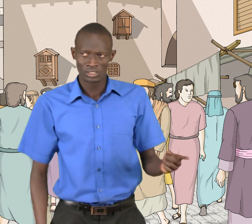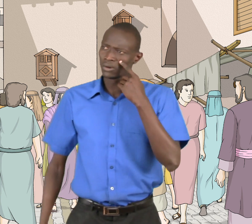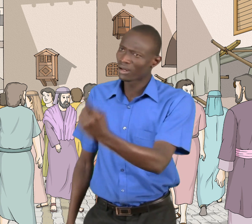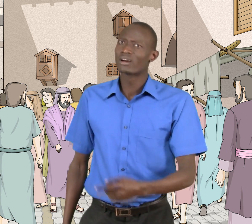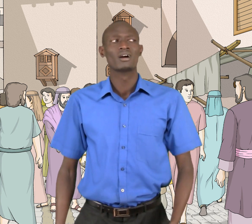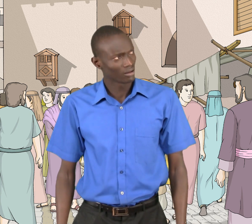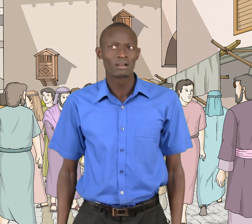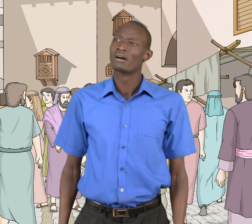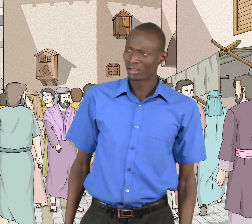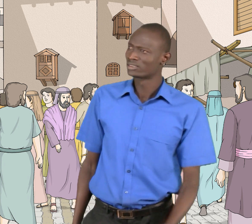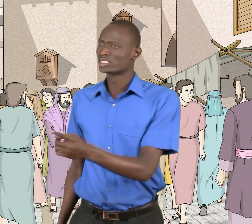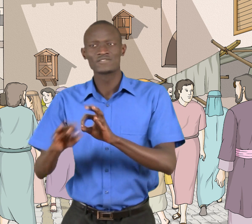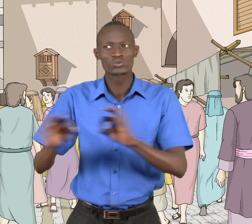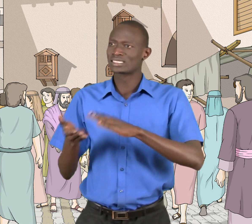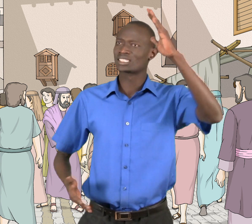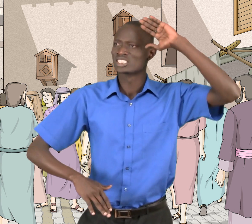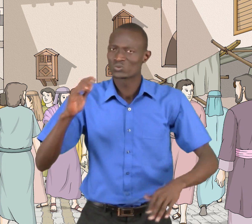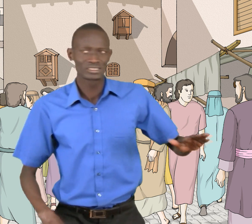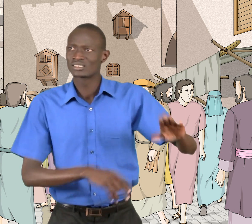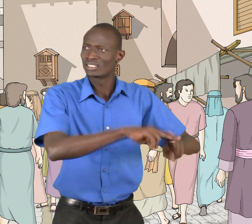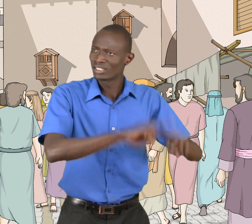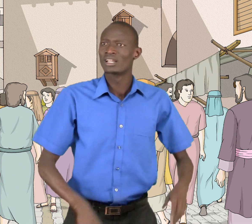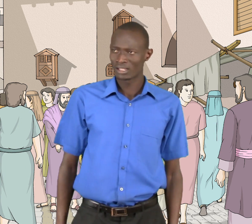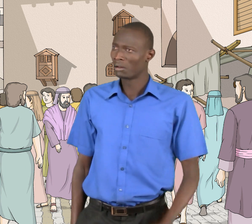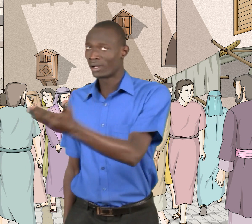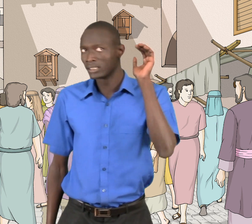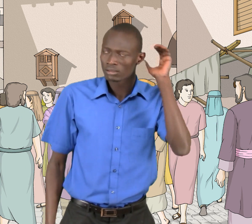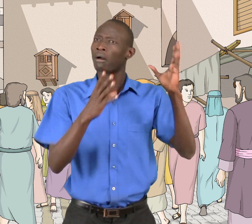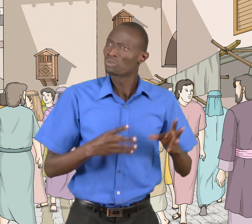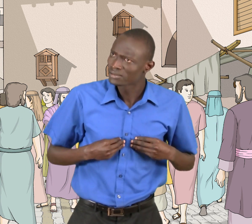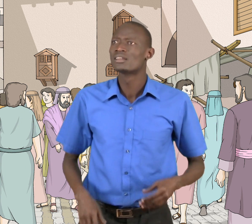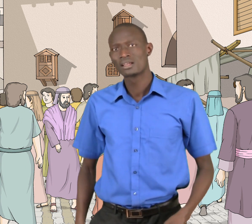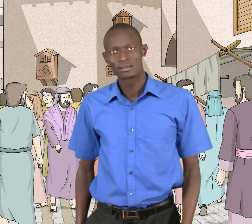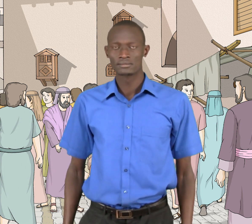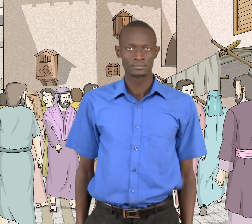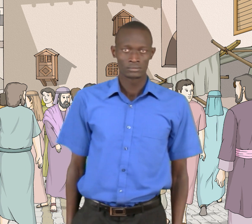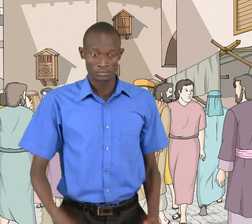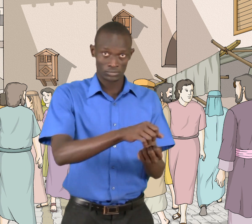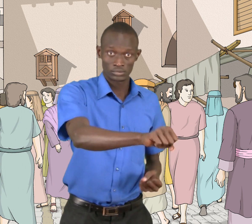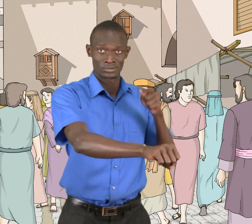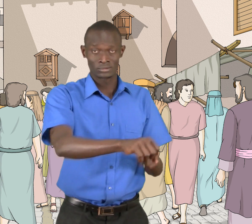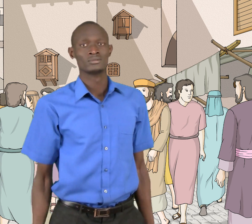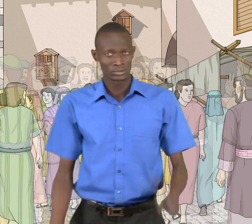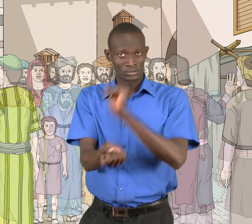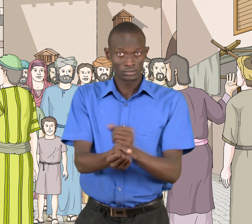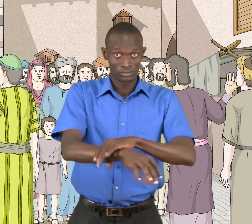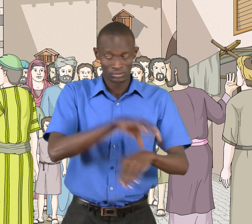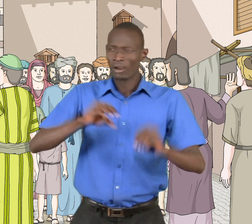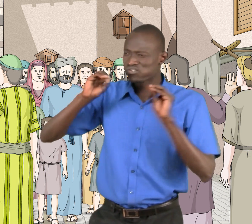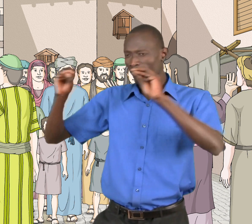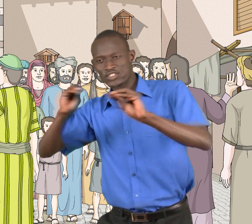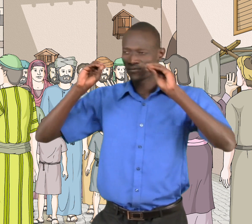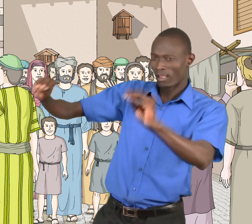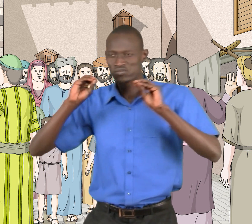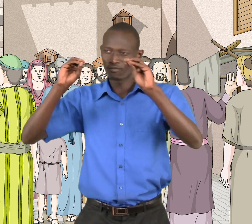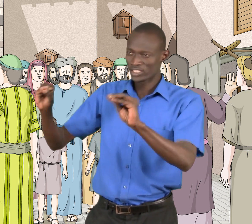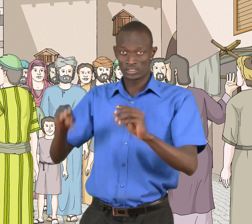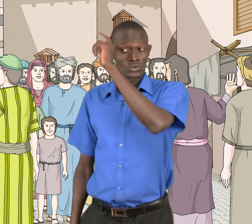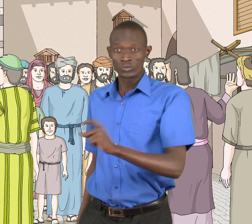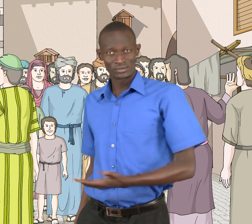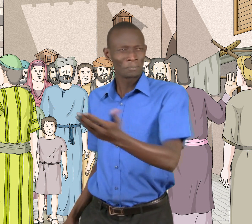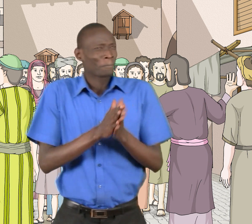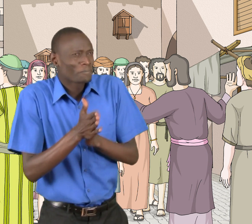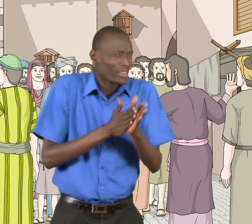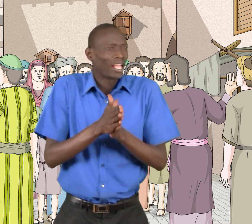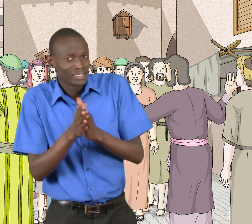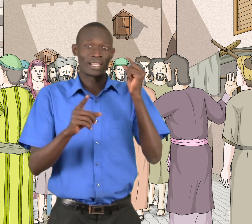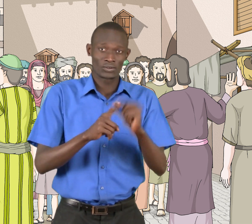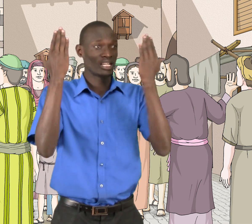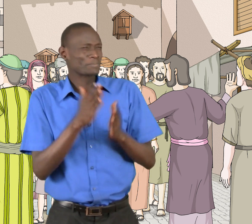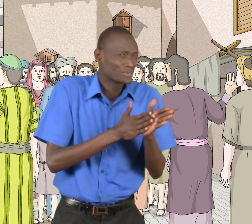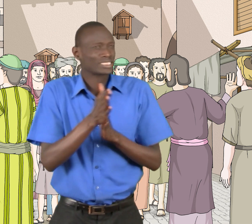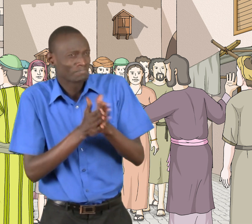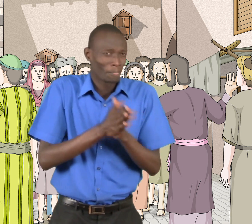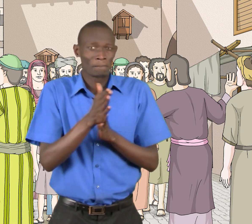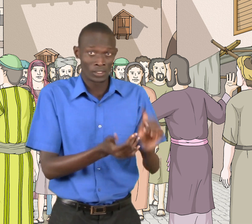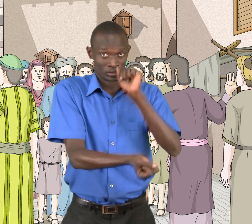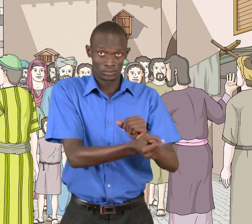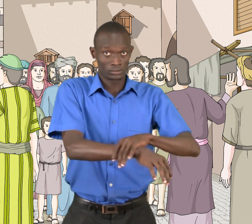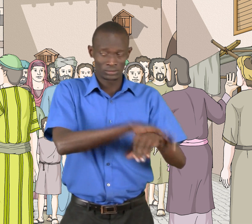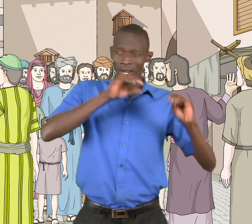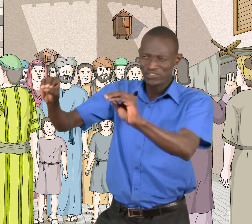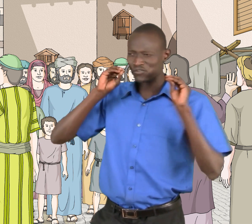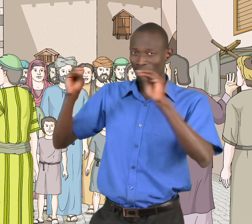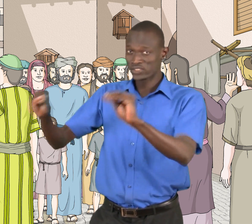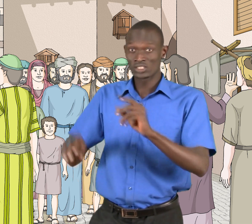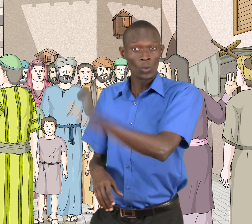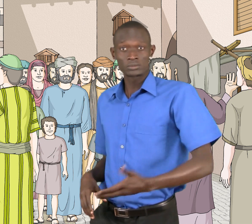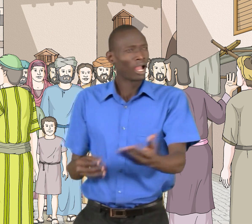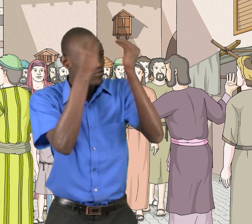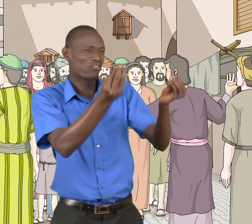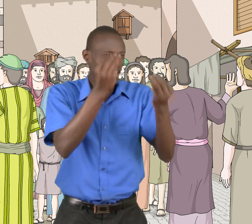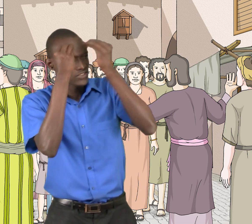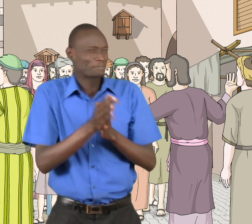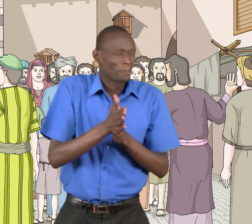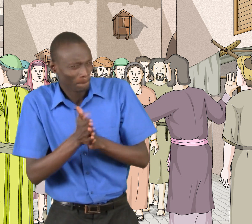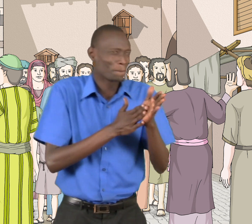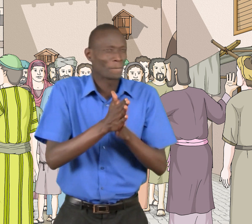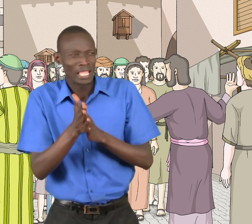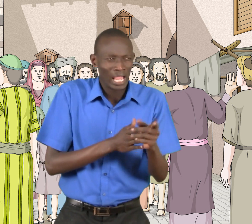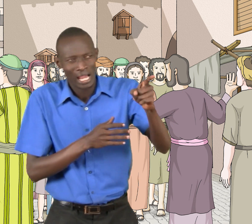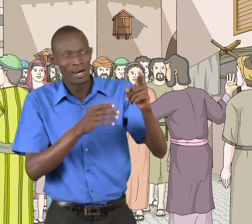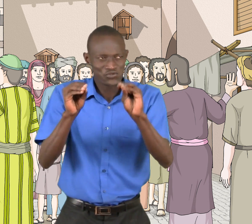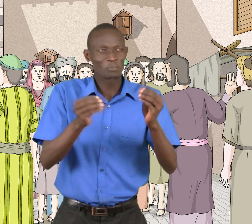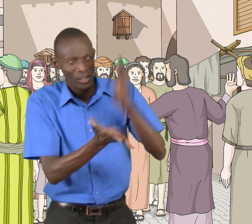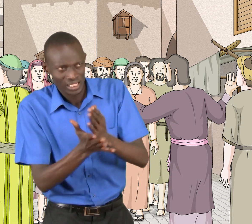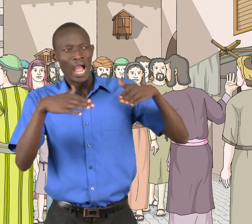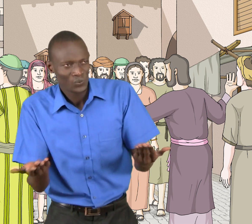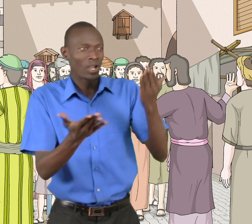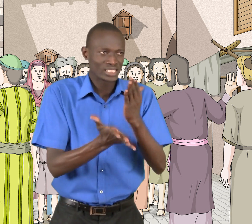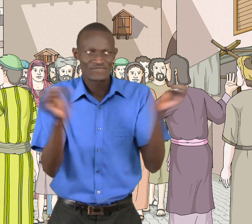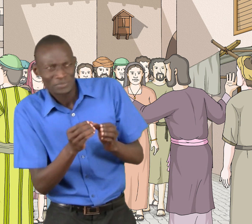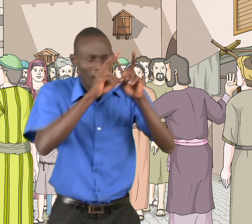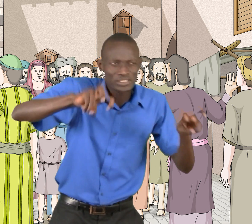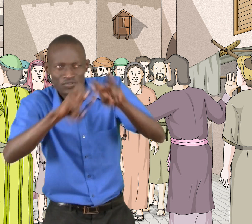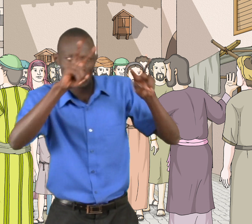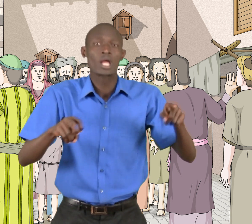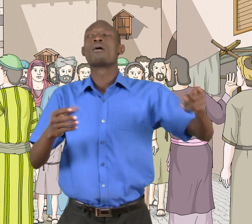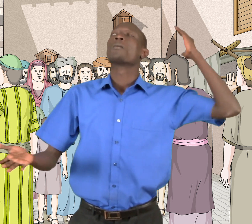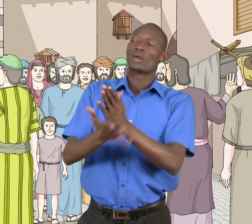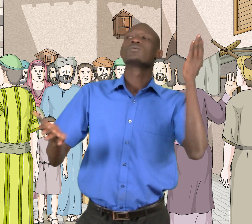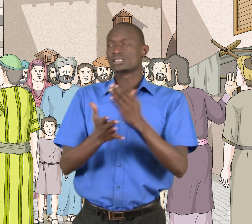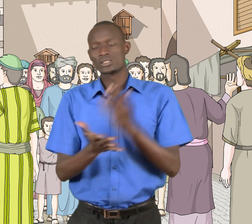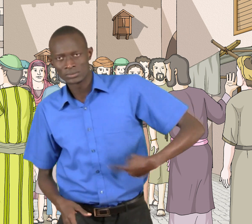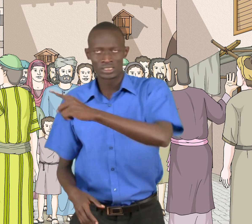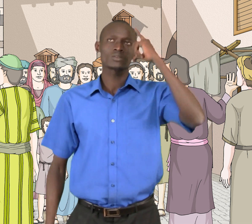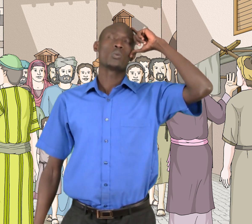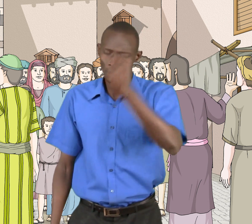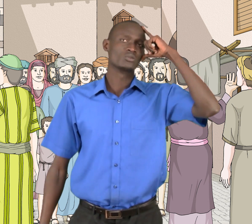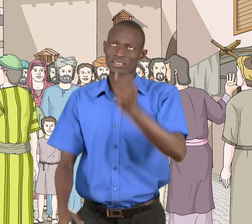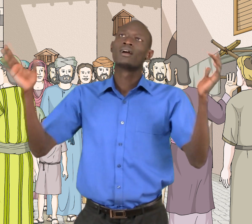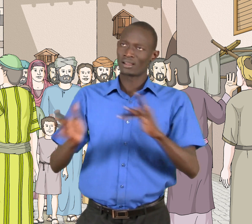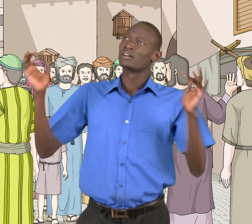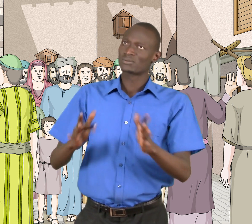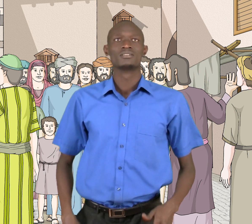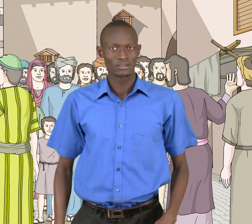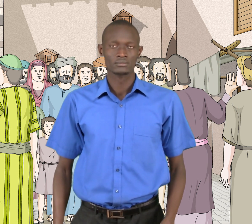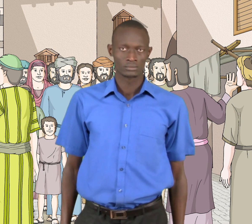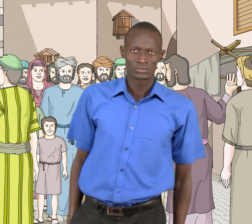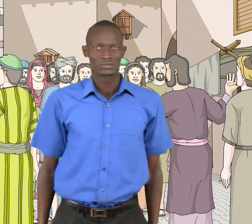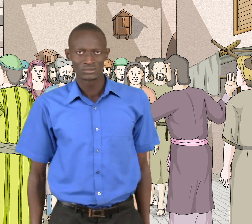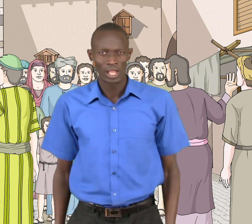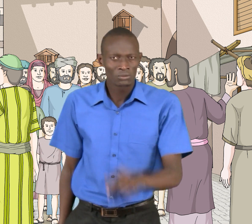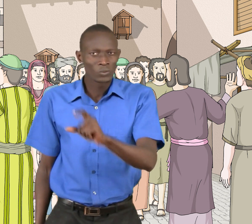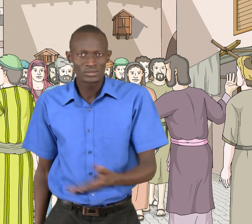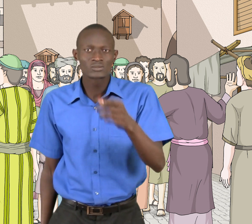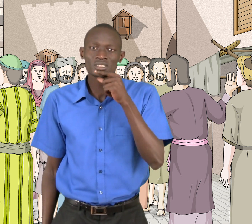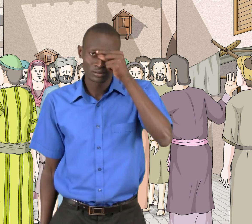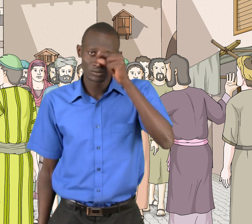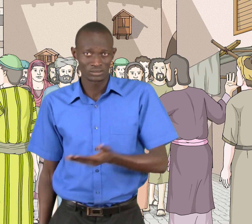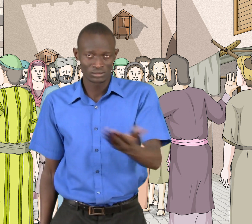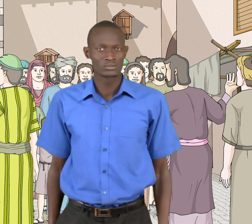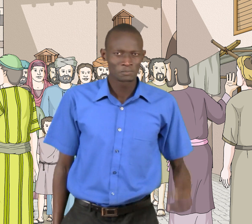Now the Bereans were more noble-minded than the Thessalonians, for they received the message with great eagerness and examined the Scriptures every day to see if these teachings were true.